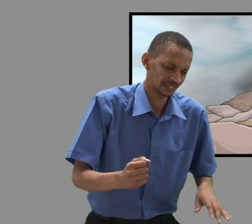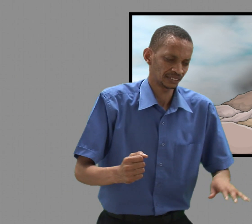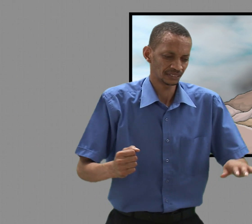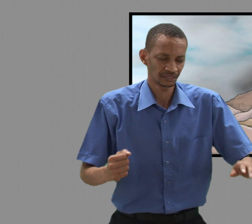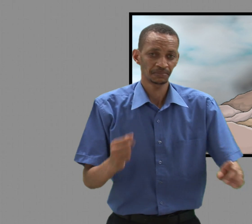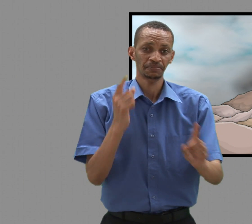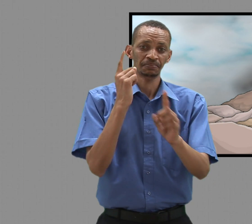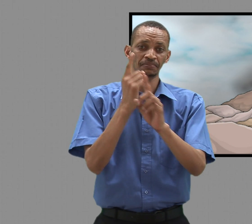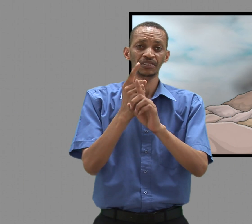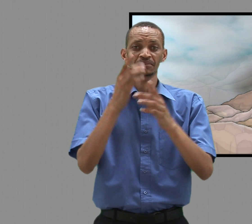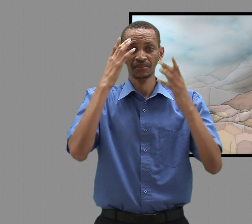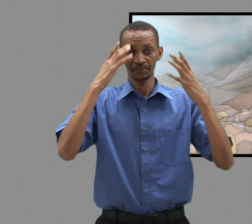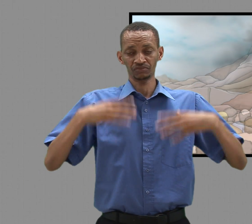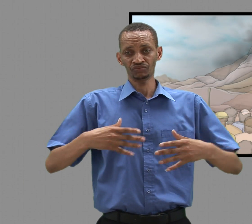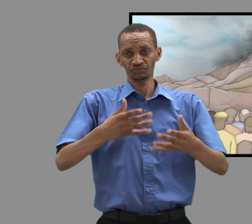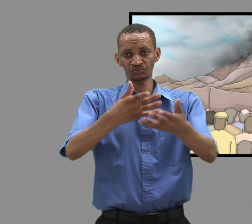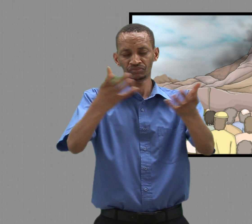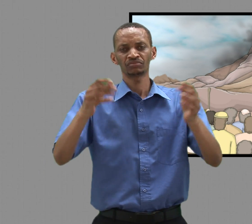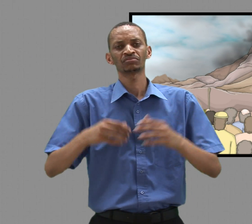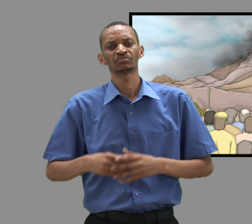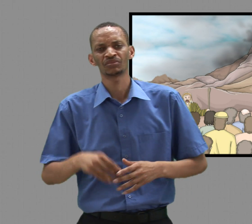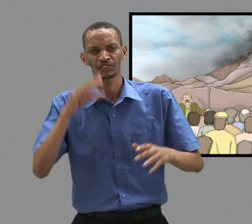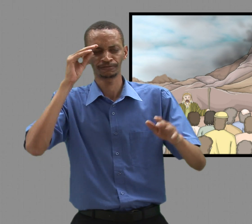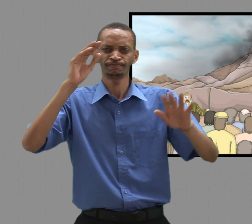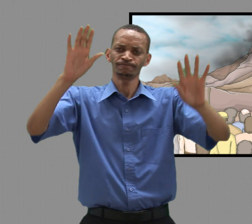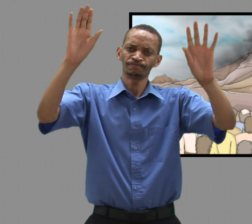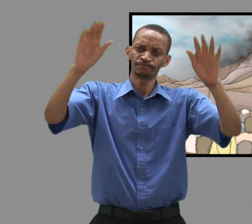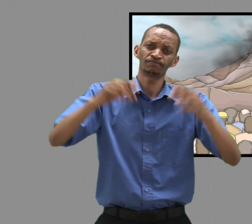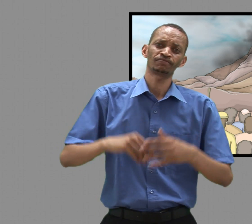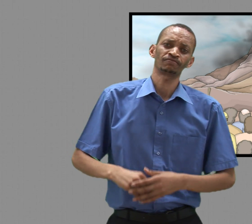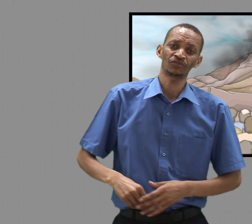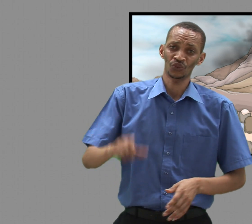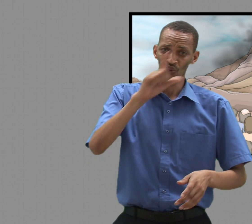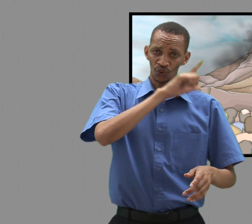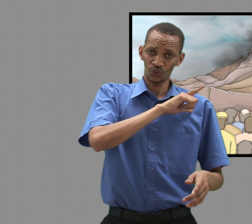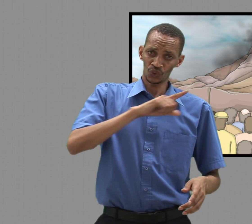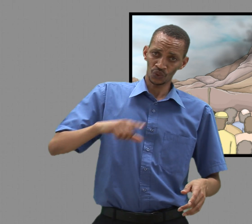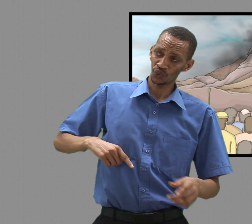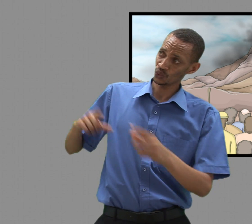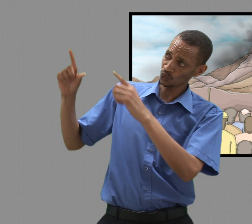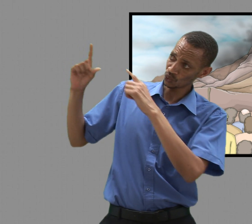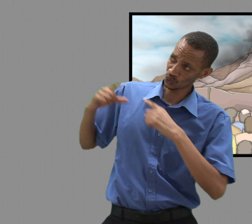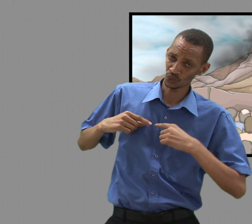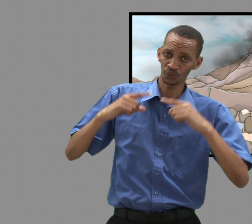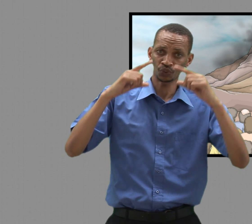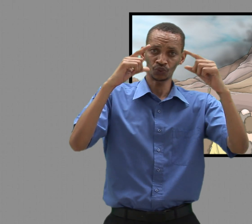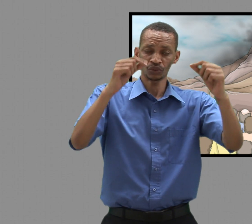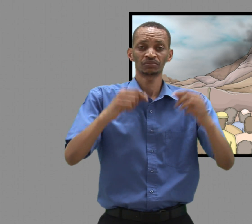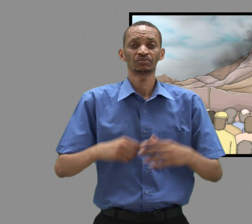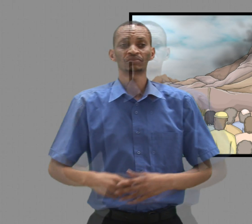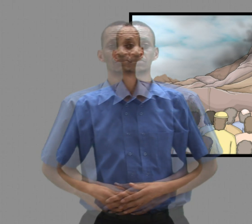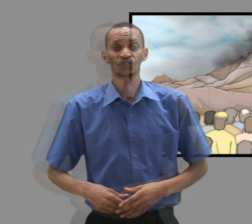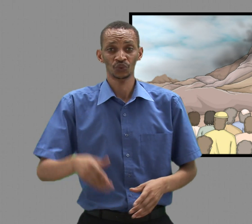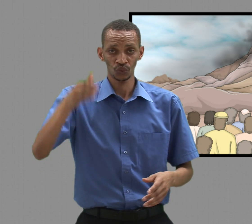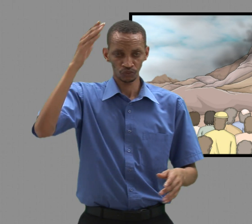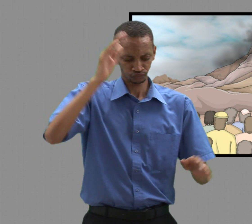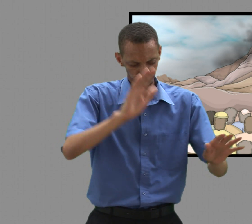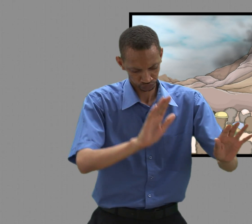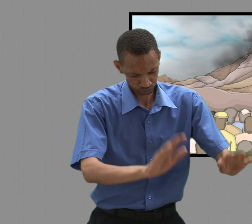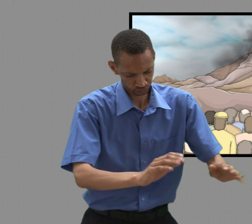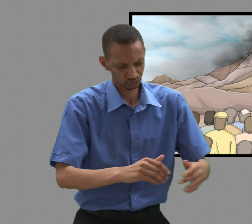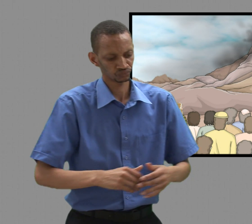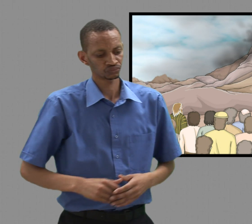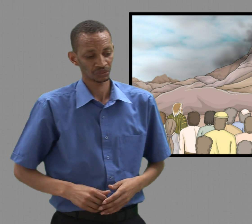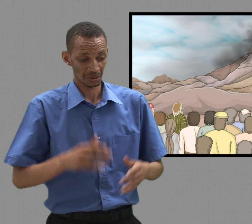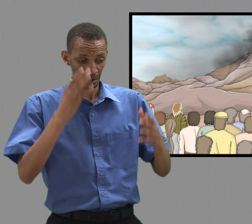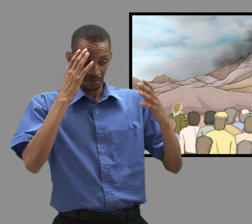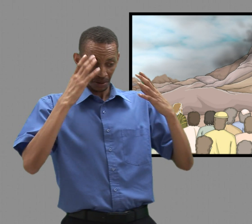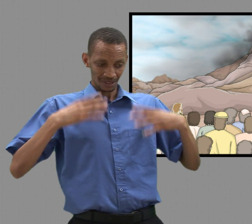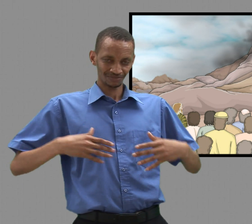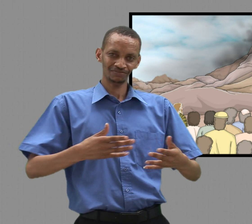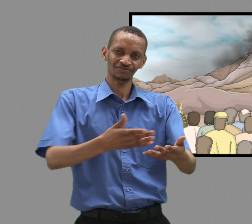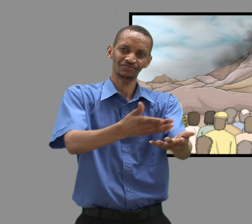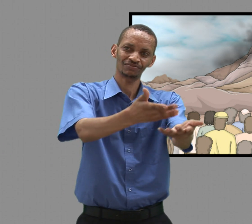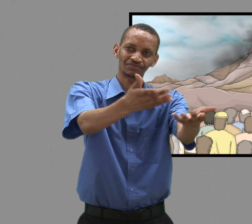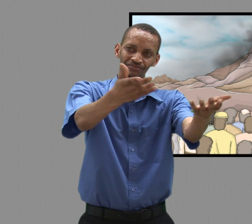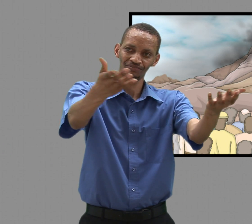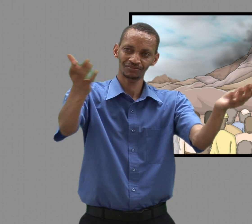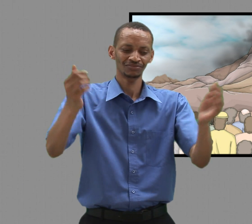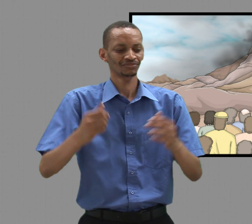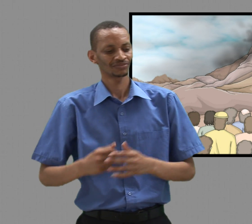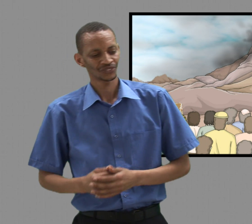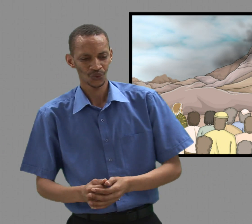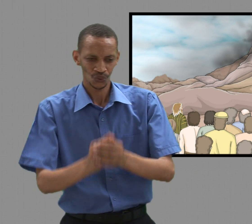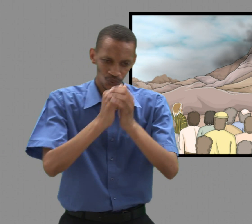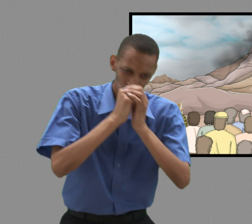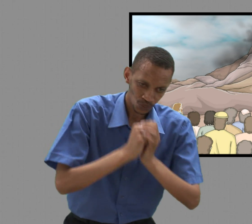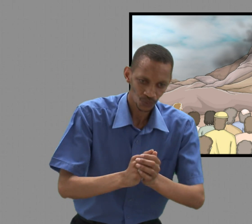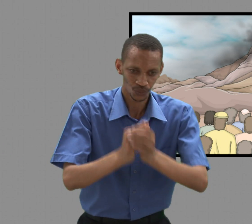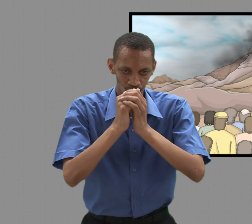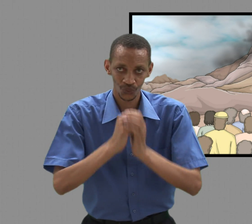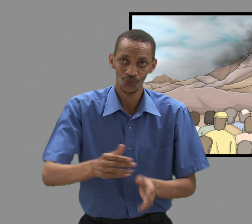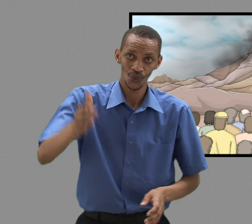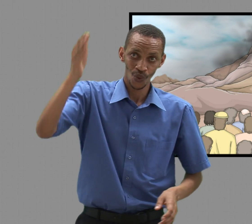So Moses went down to the people and spoke to them.